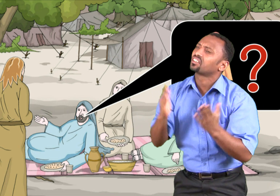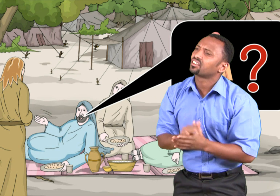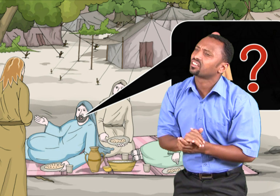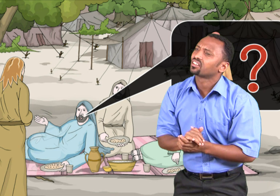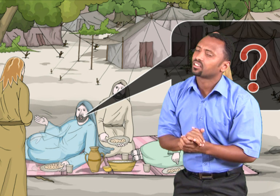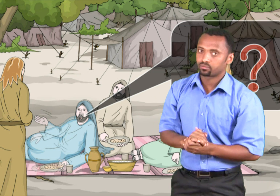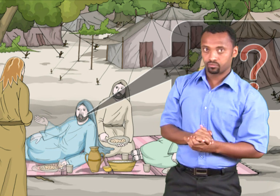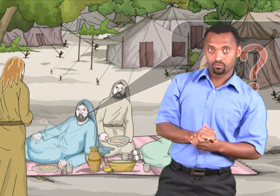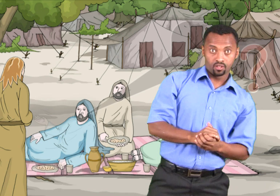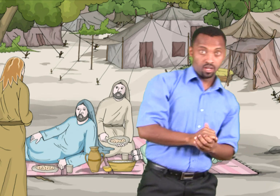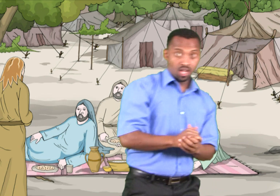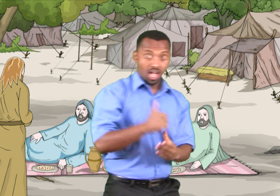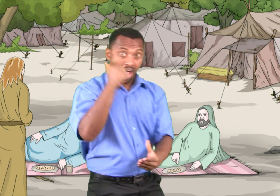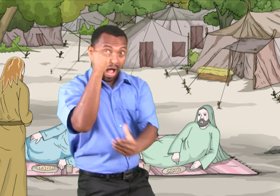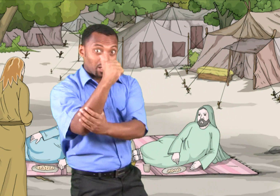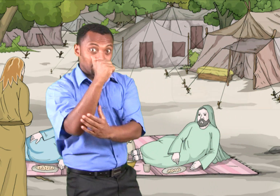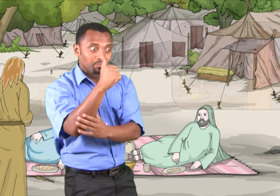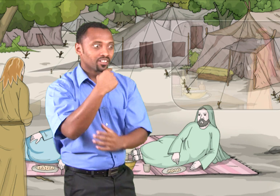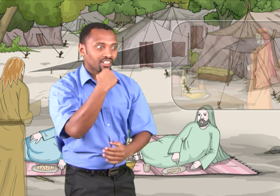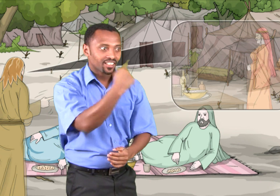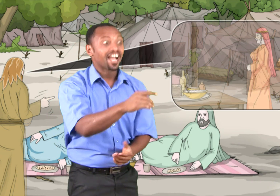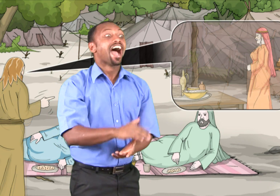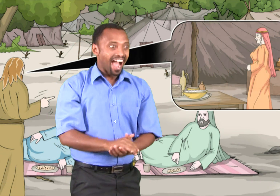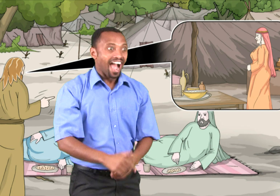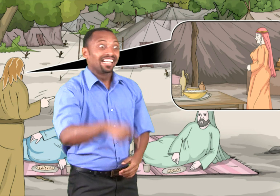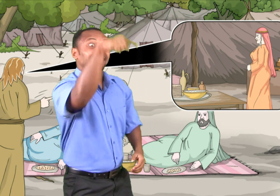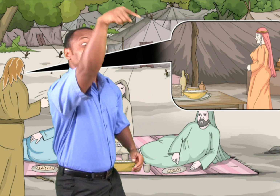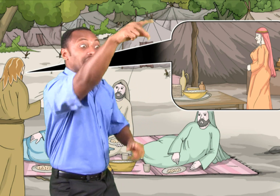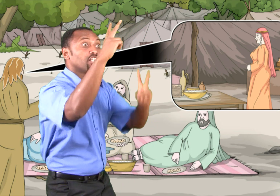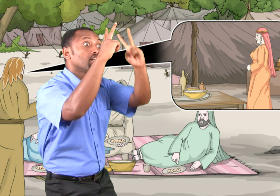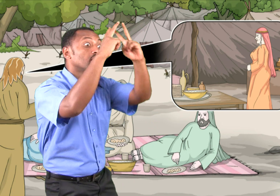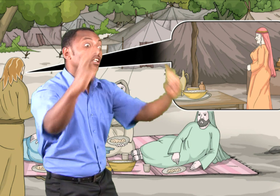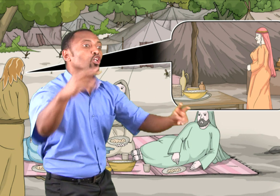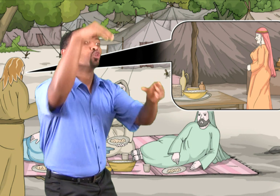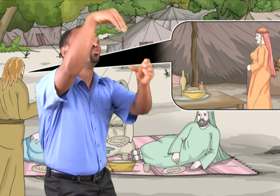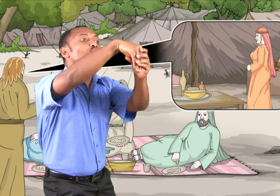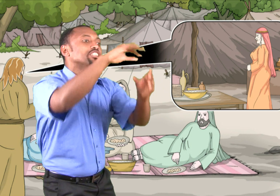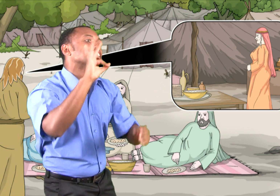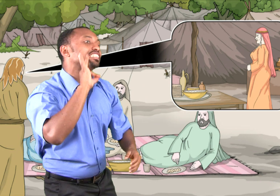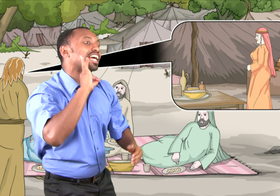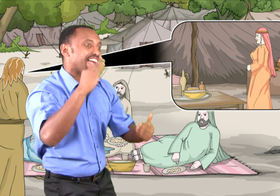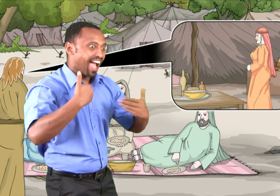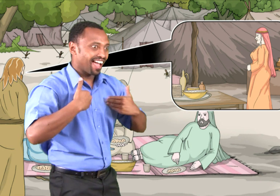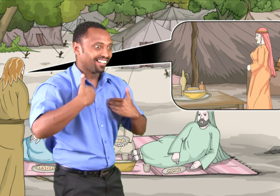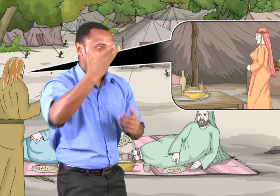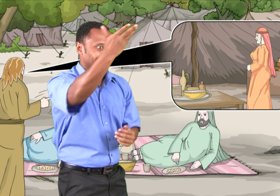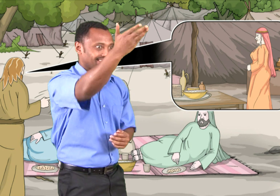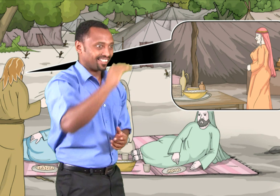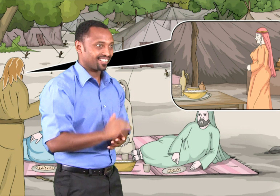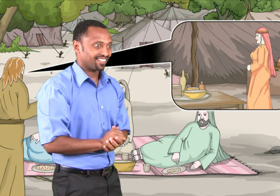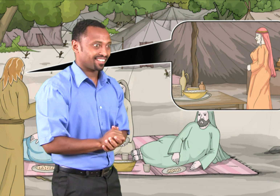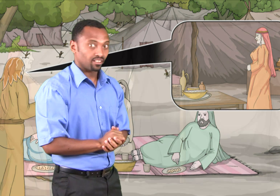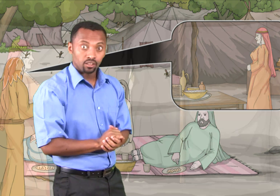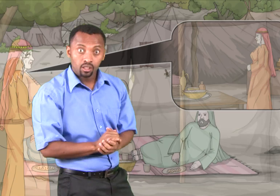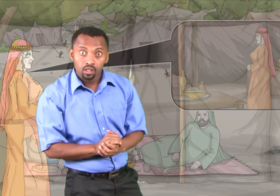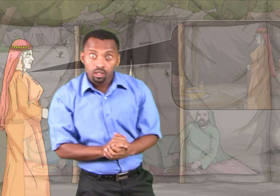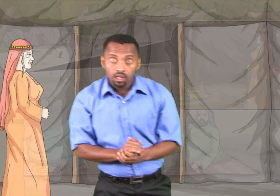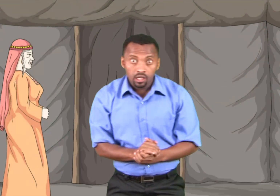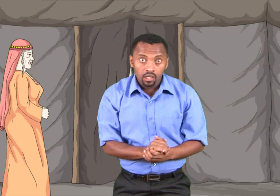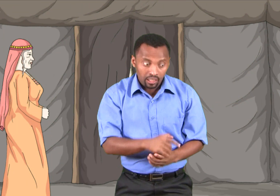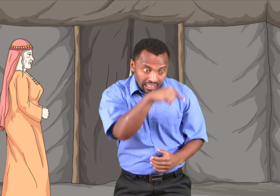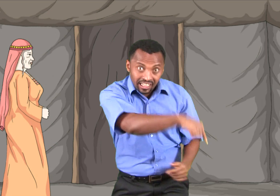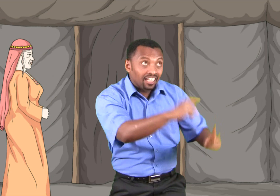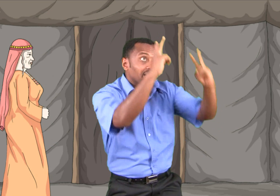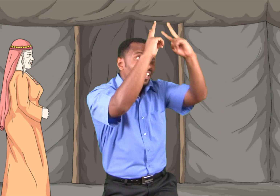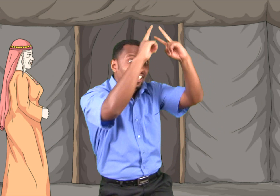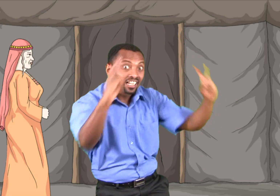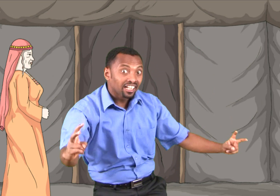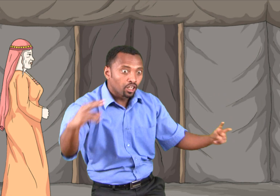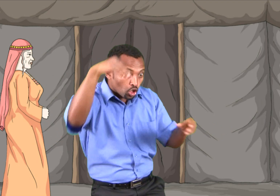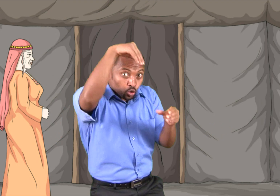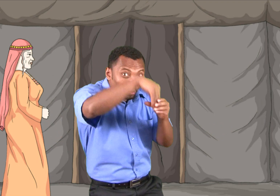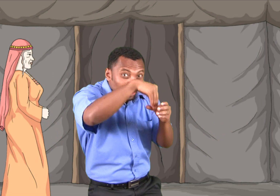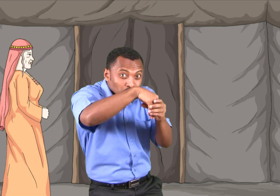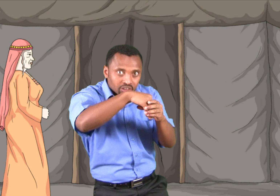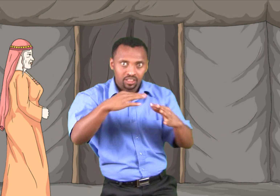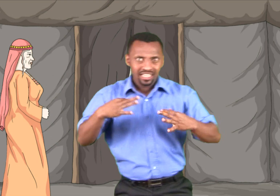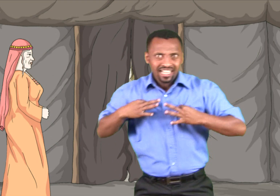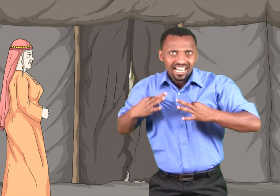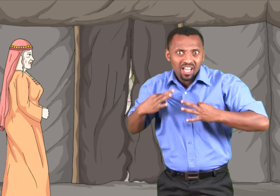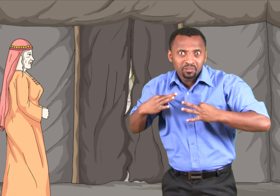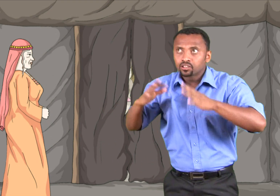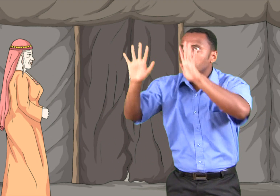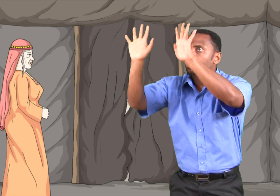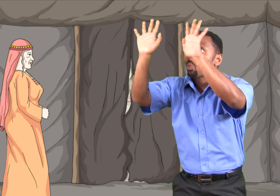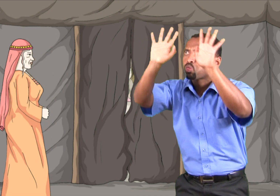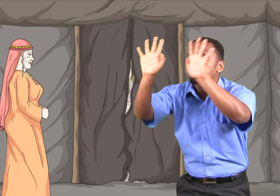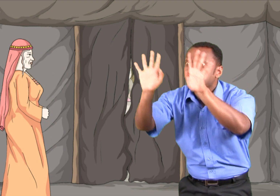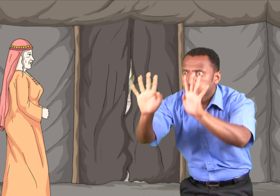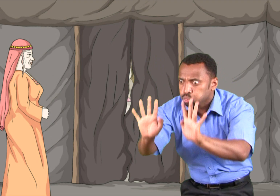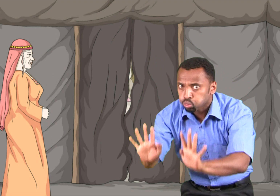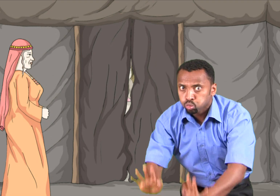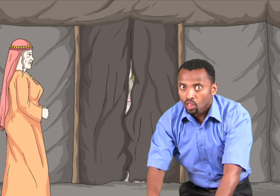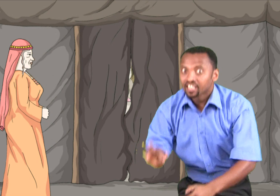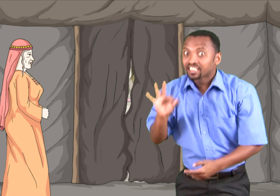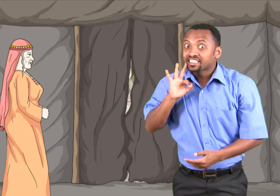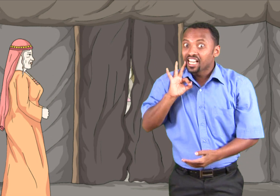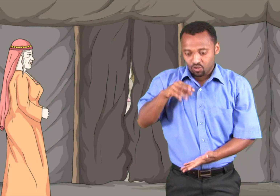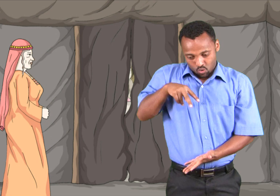“There, in the tent,” he replied.